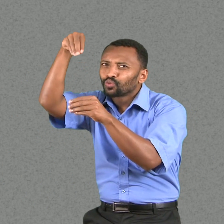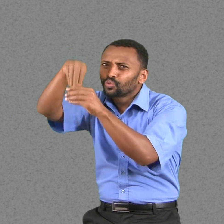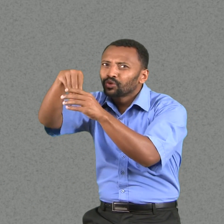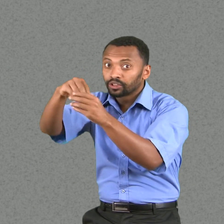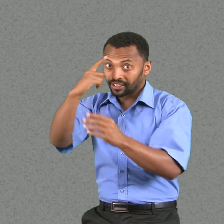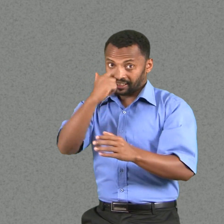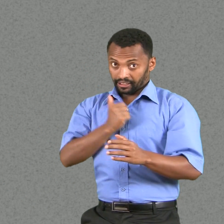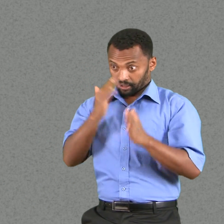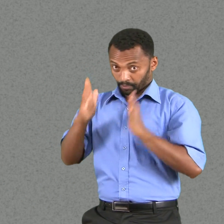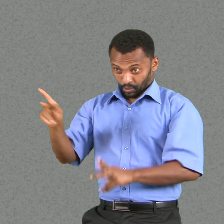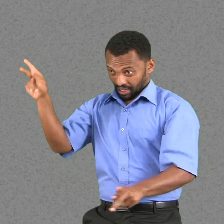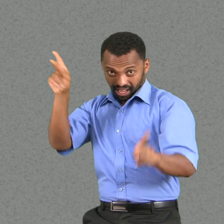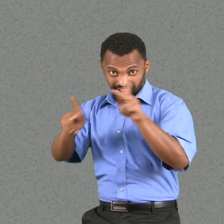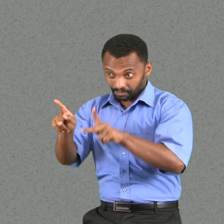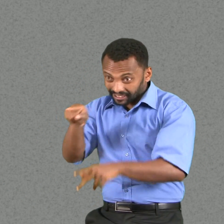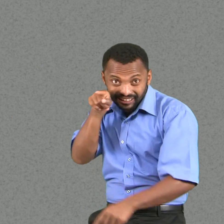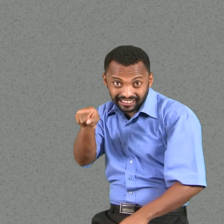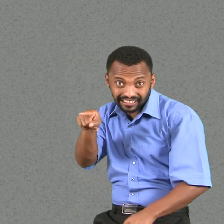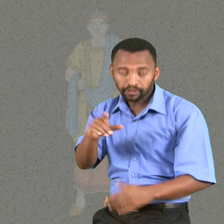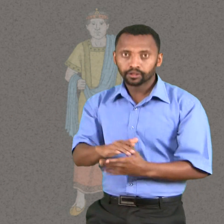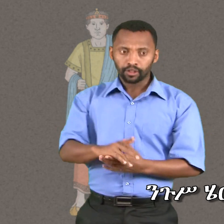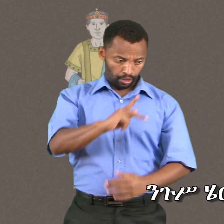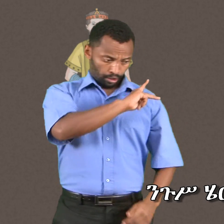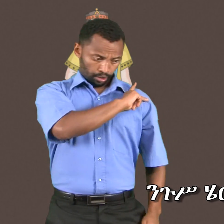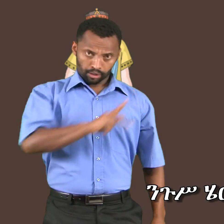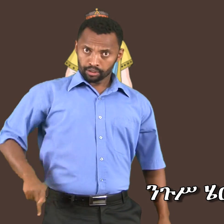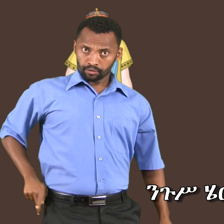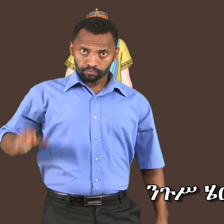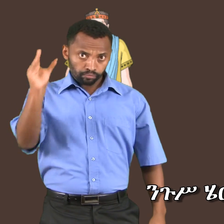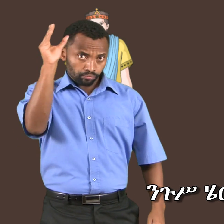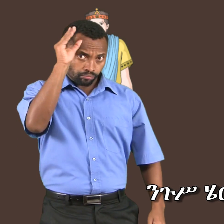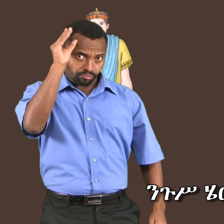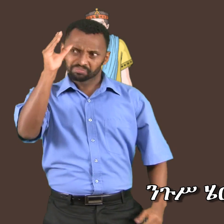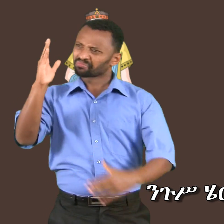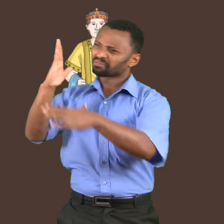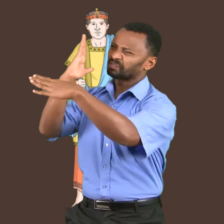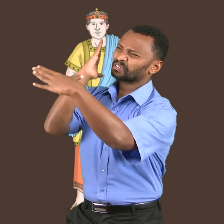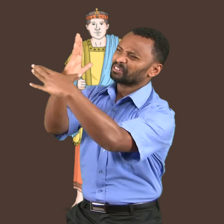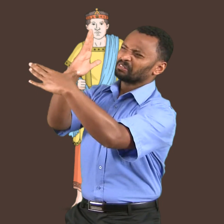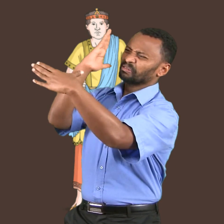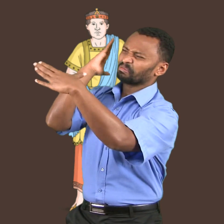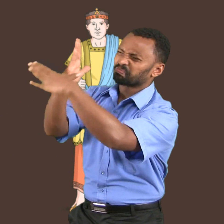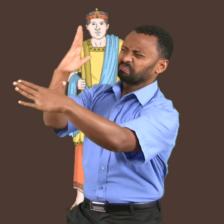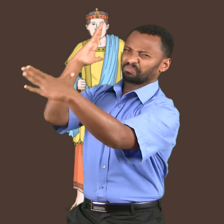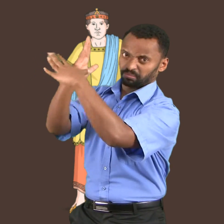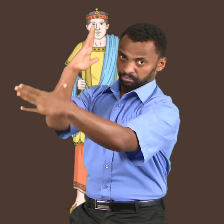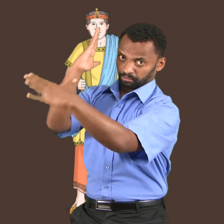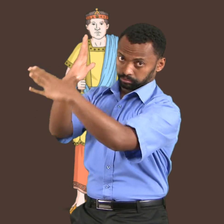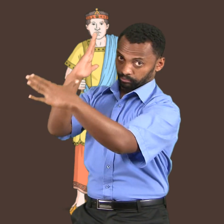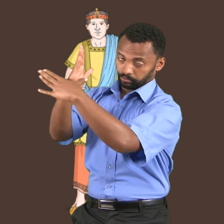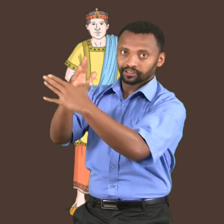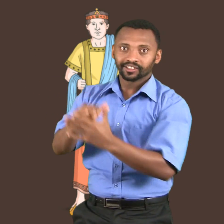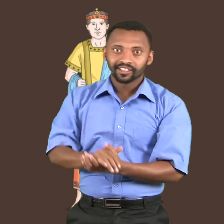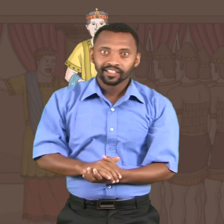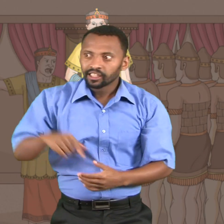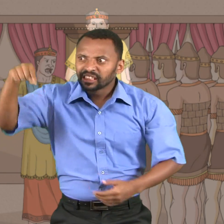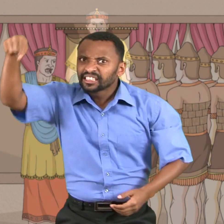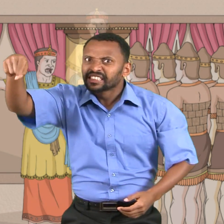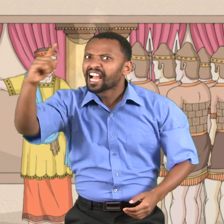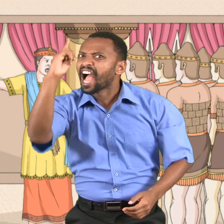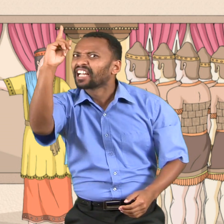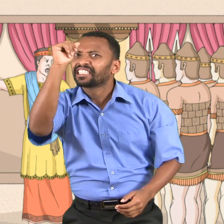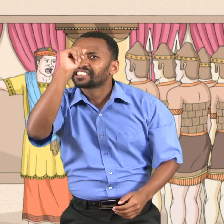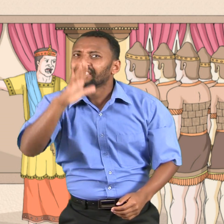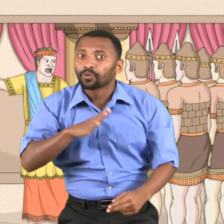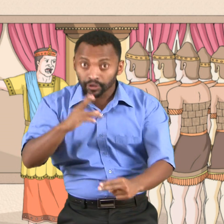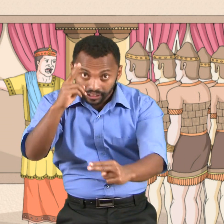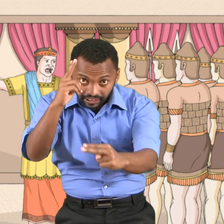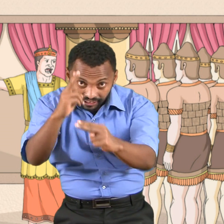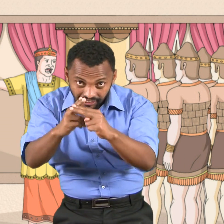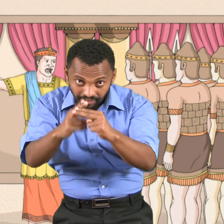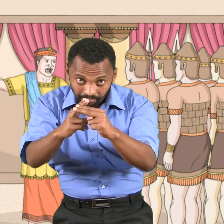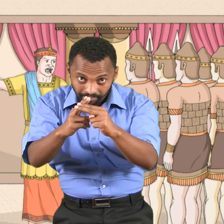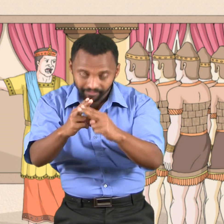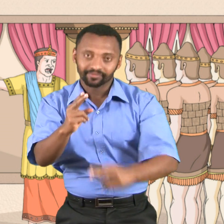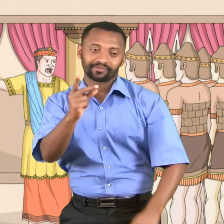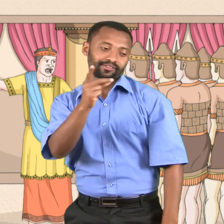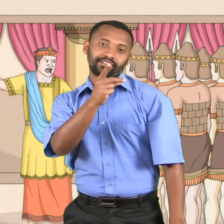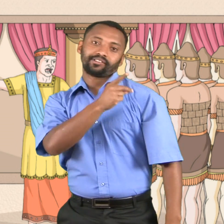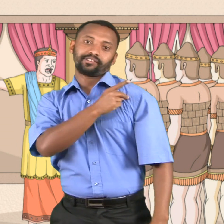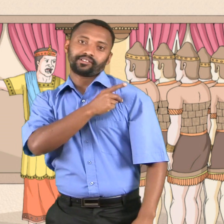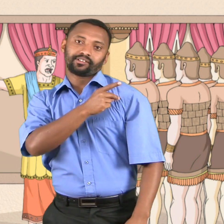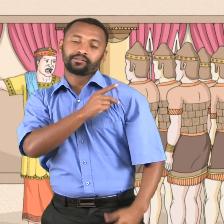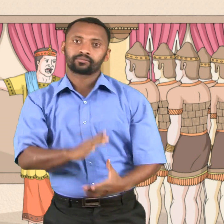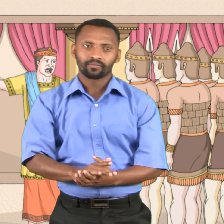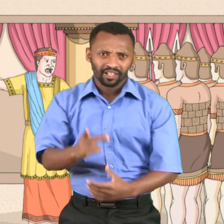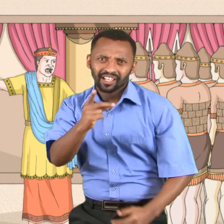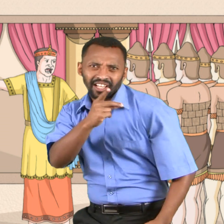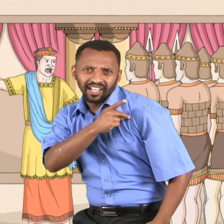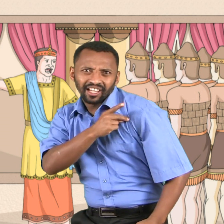About that time, King Herod reached out to harm some who belonged to the church.